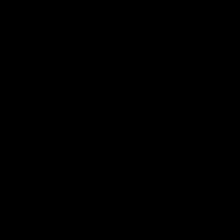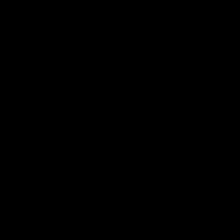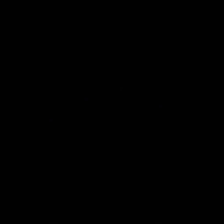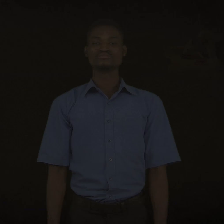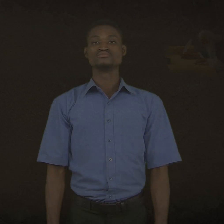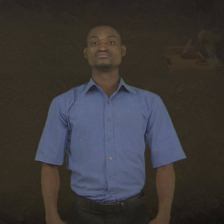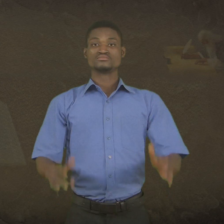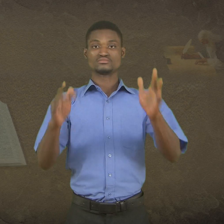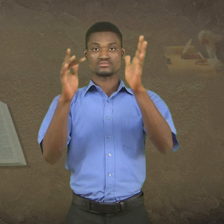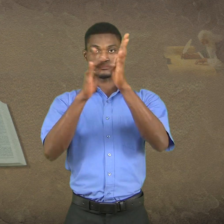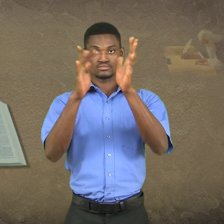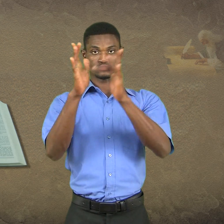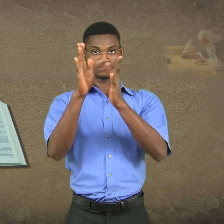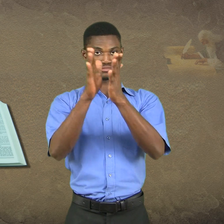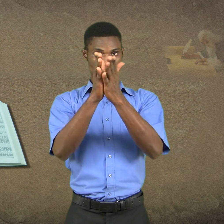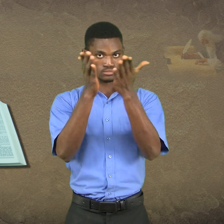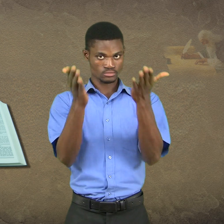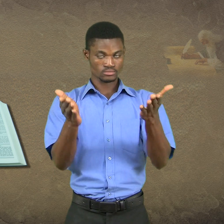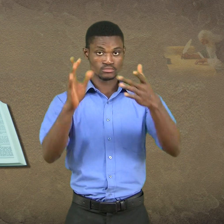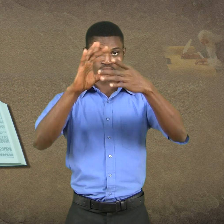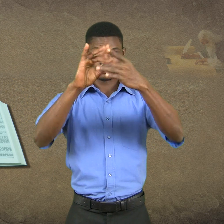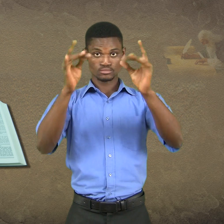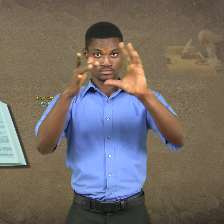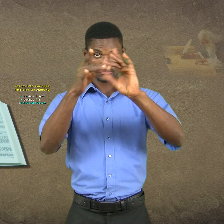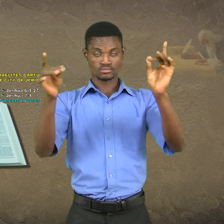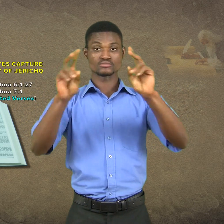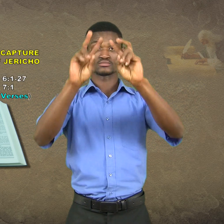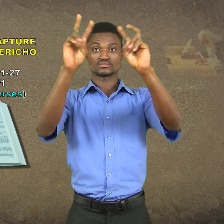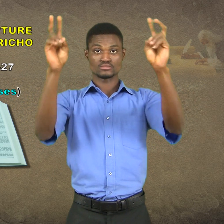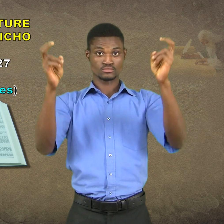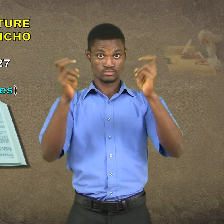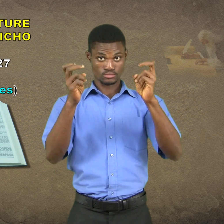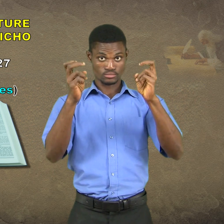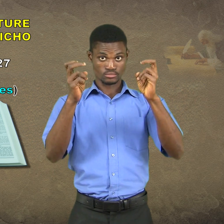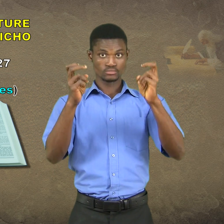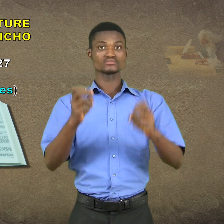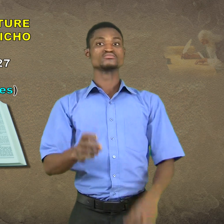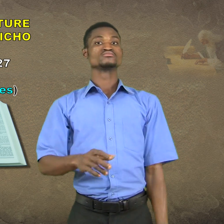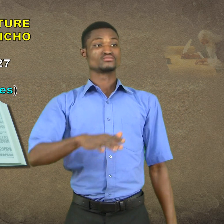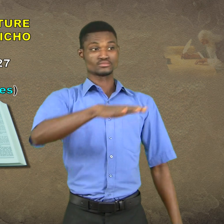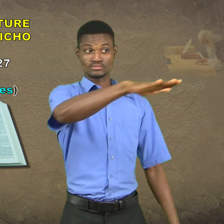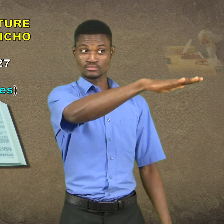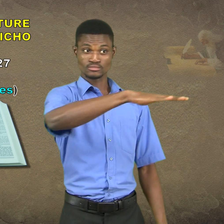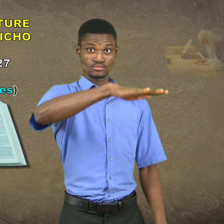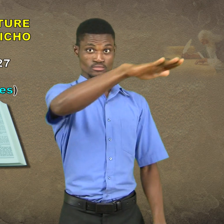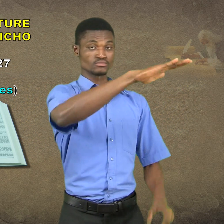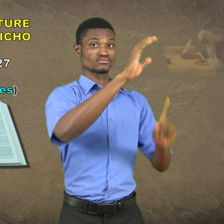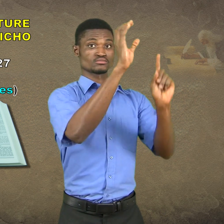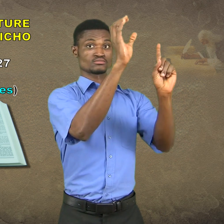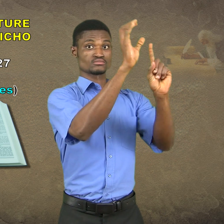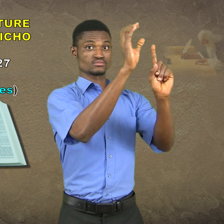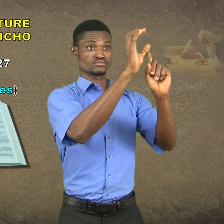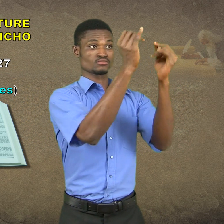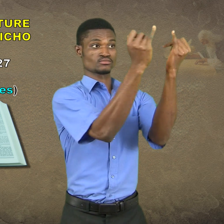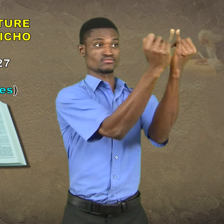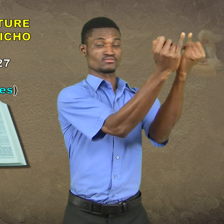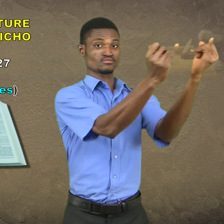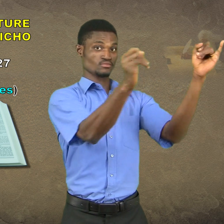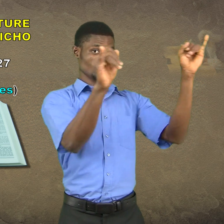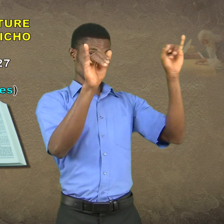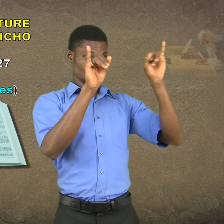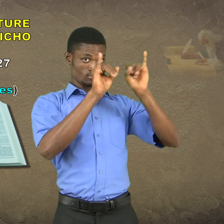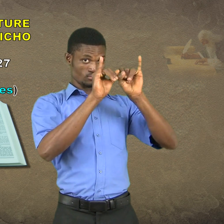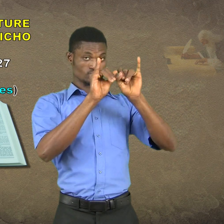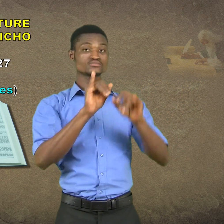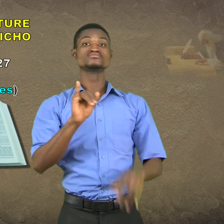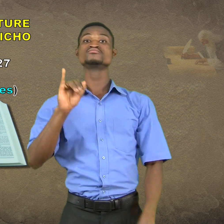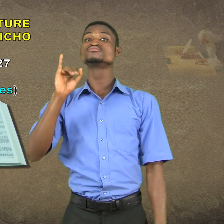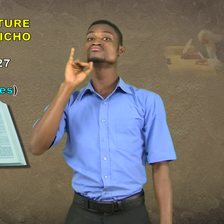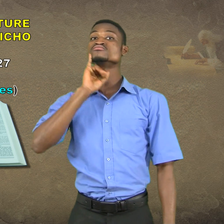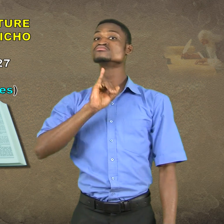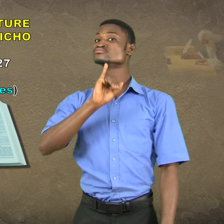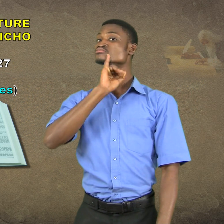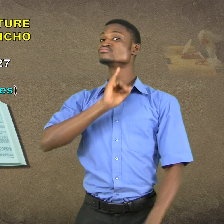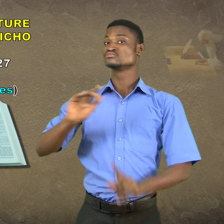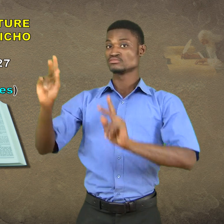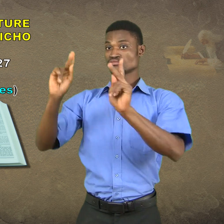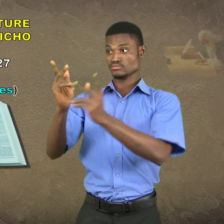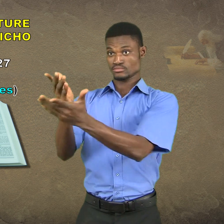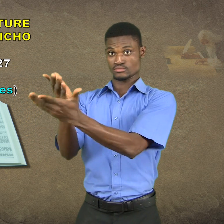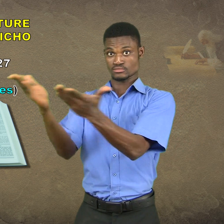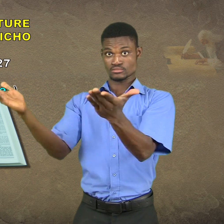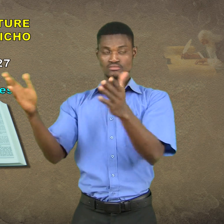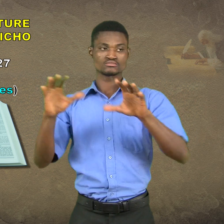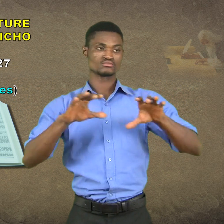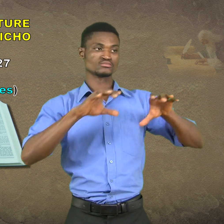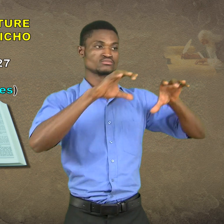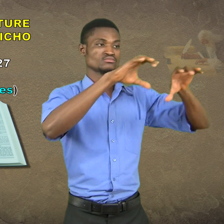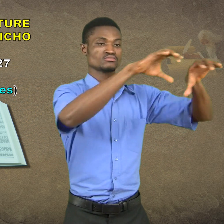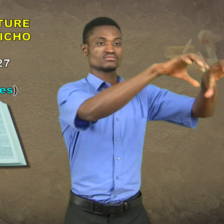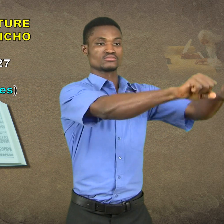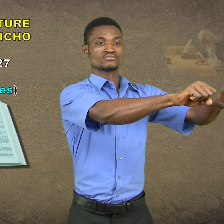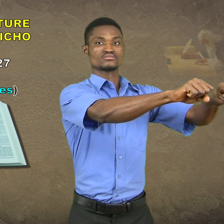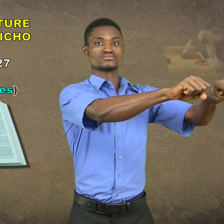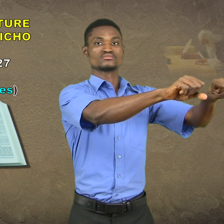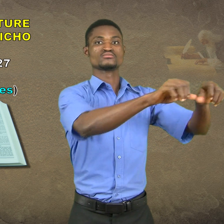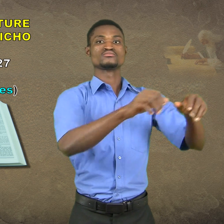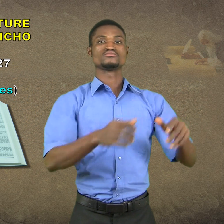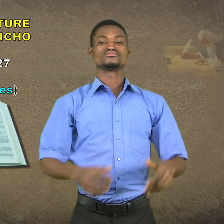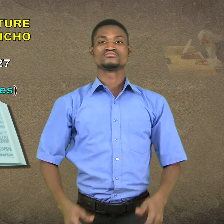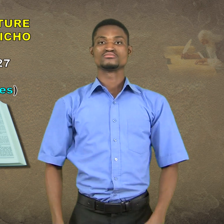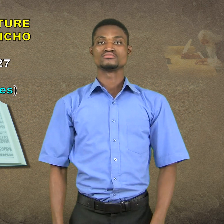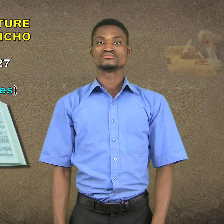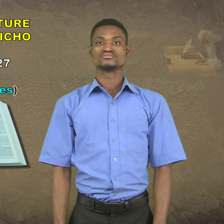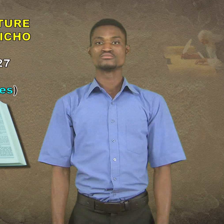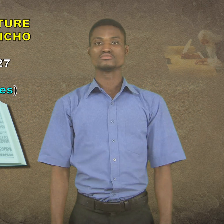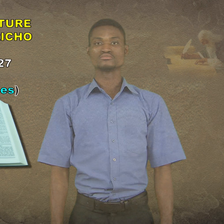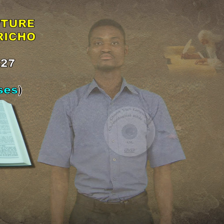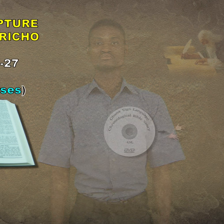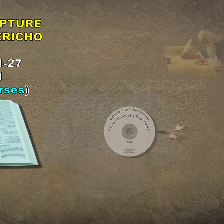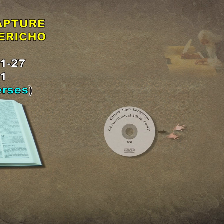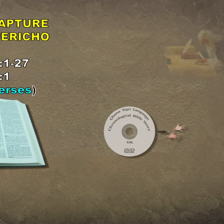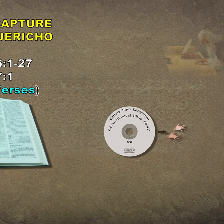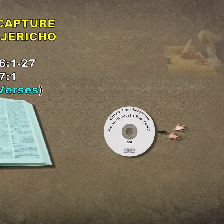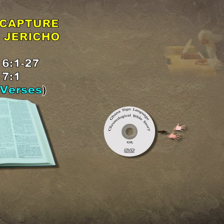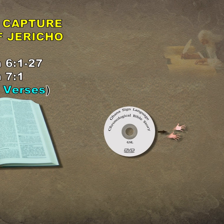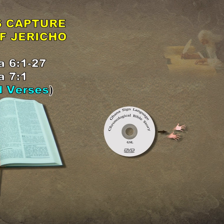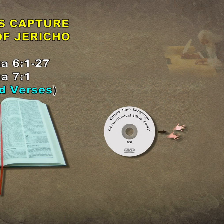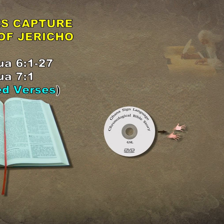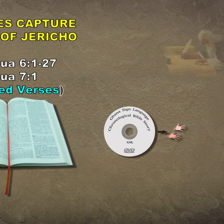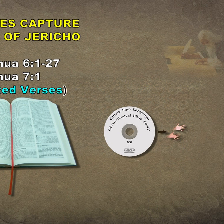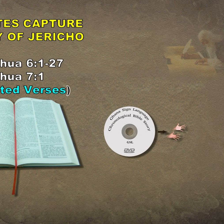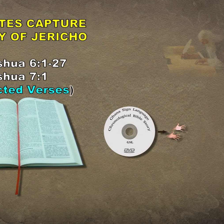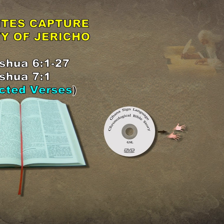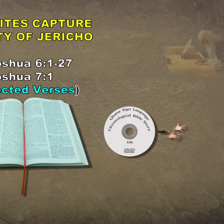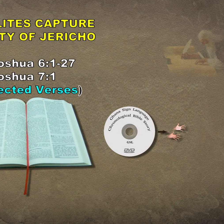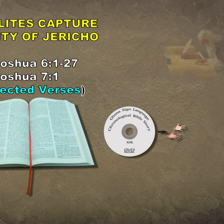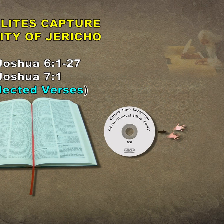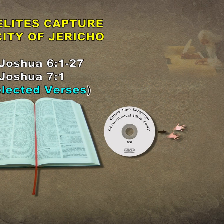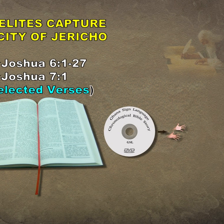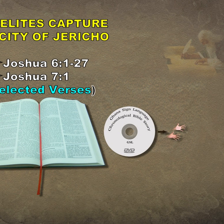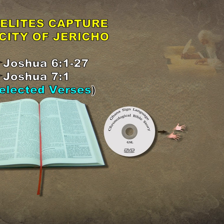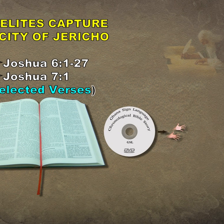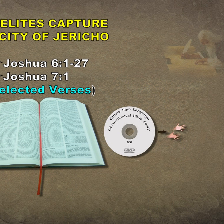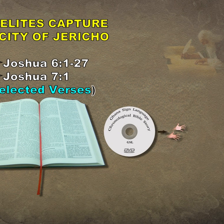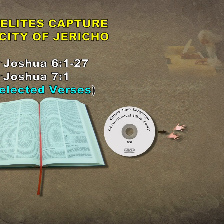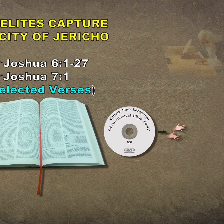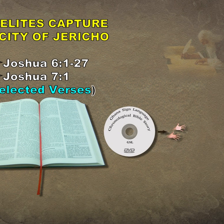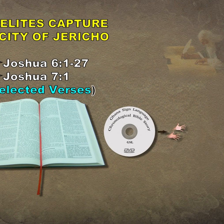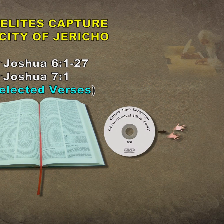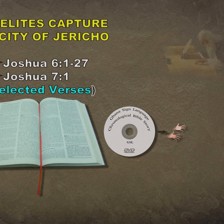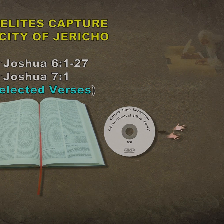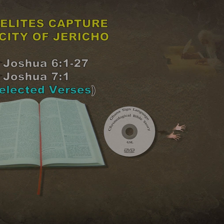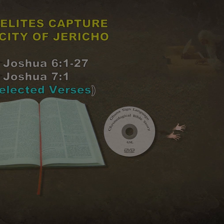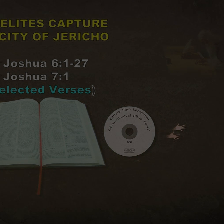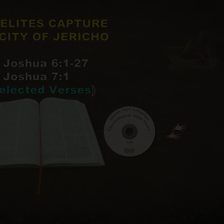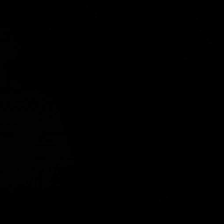Israelites capture the city of Jericho